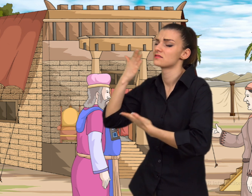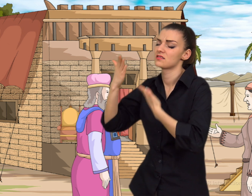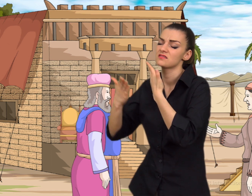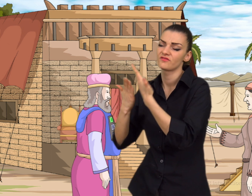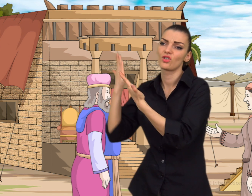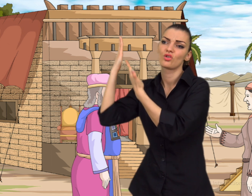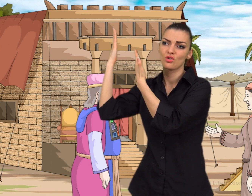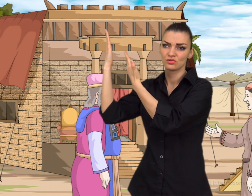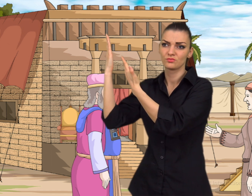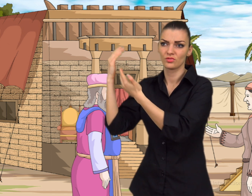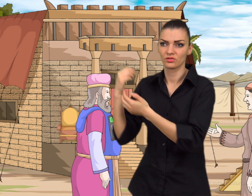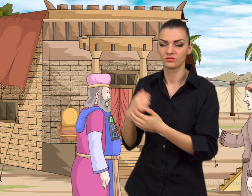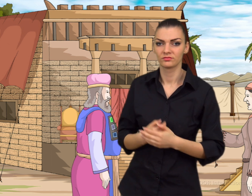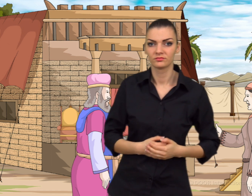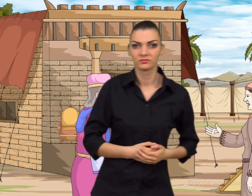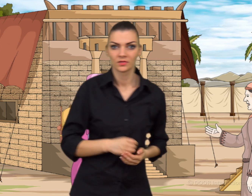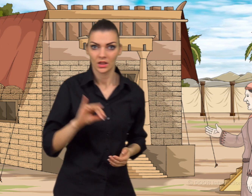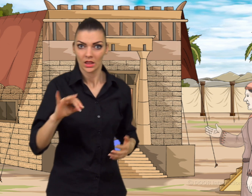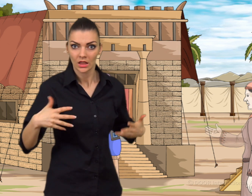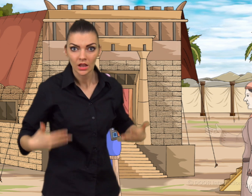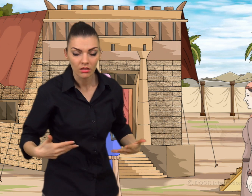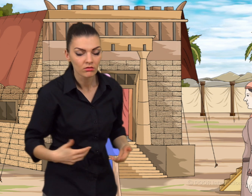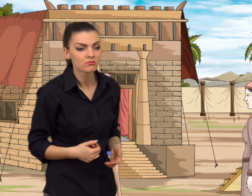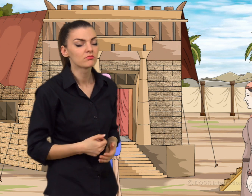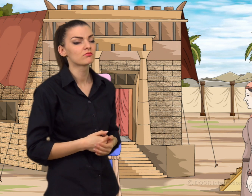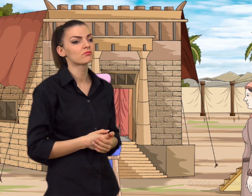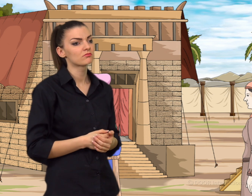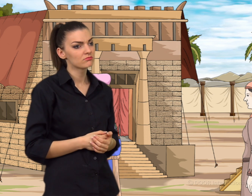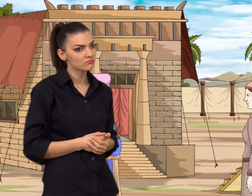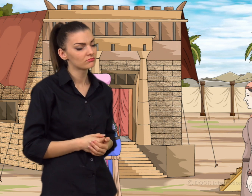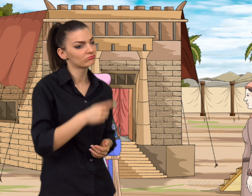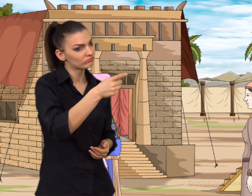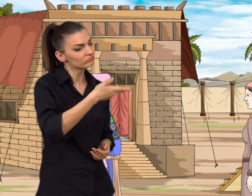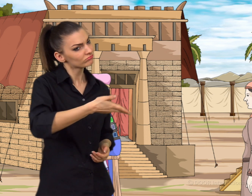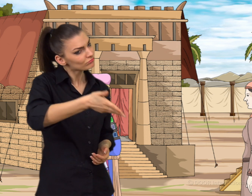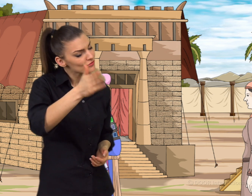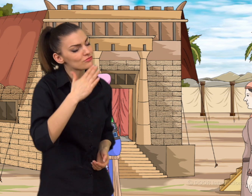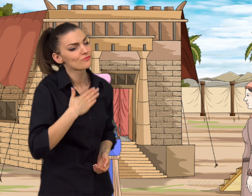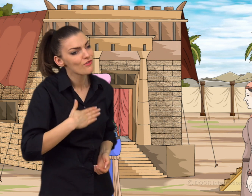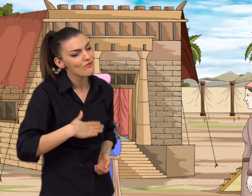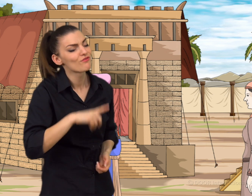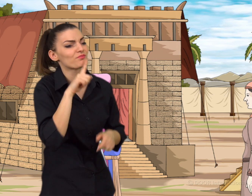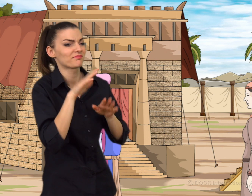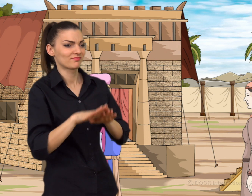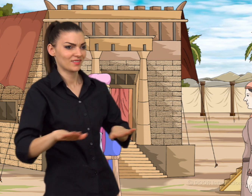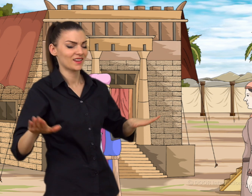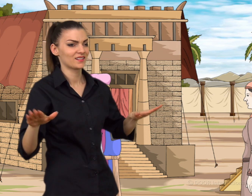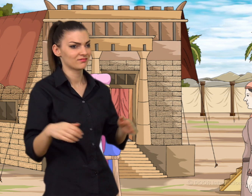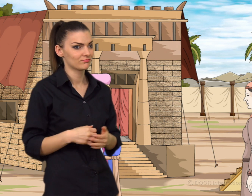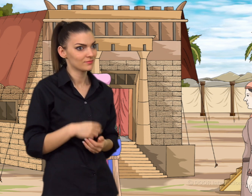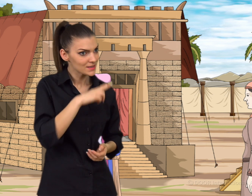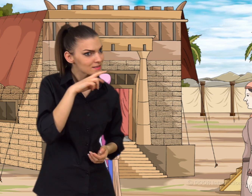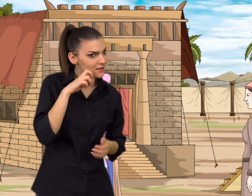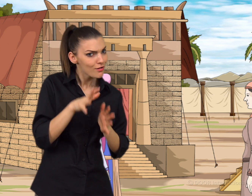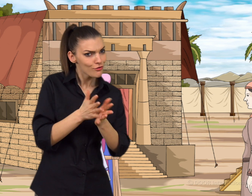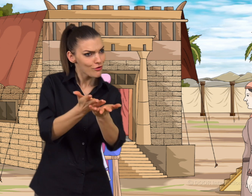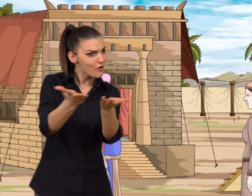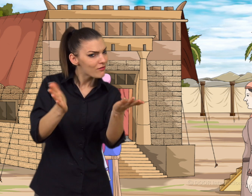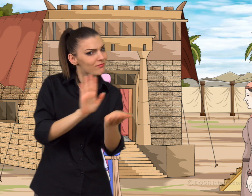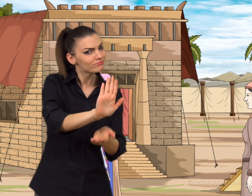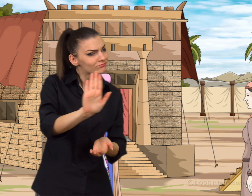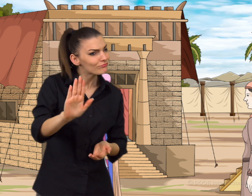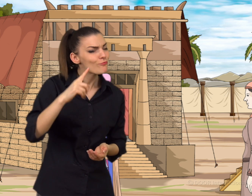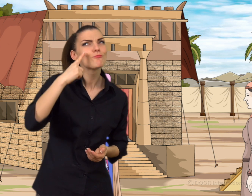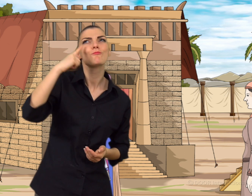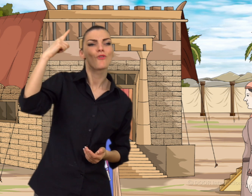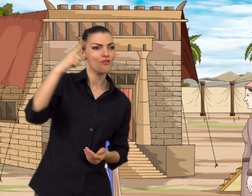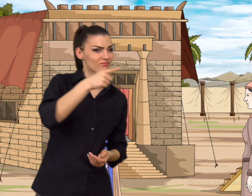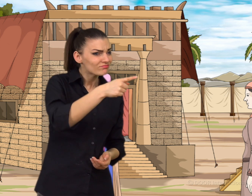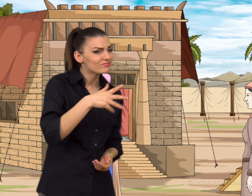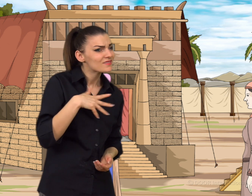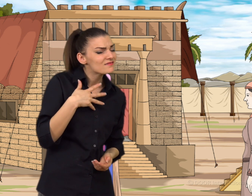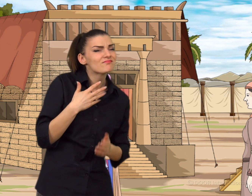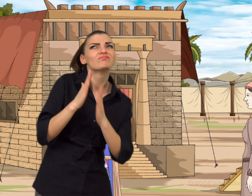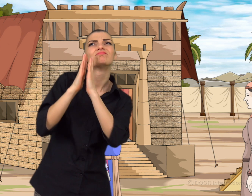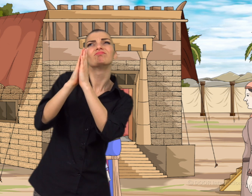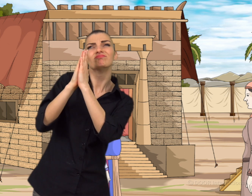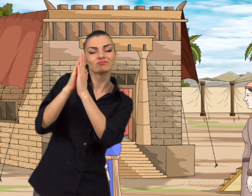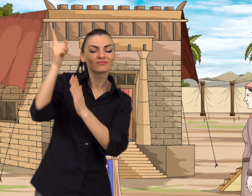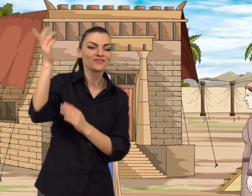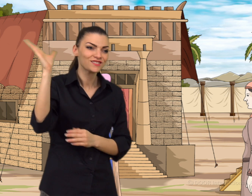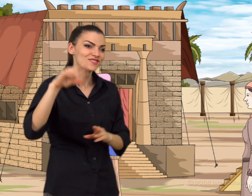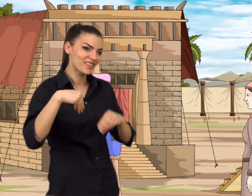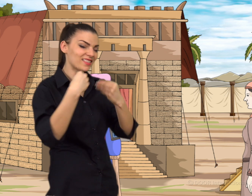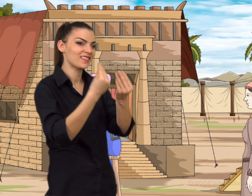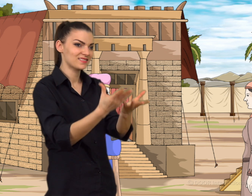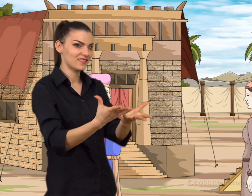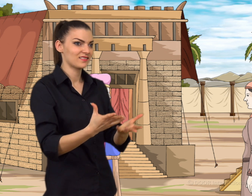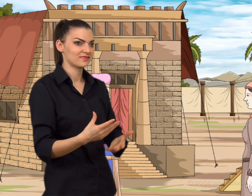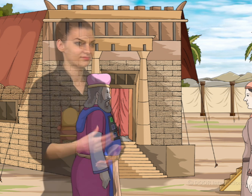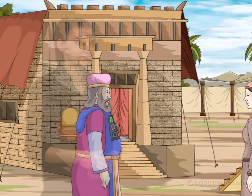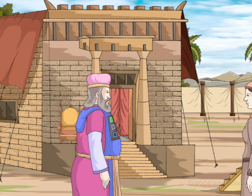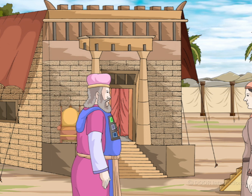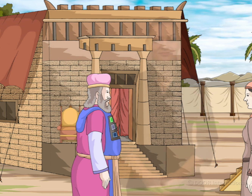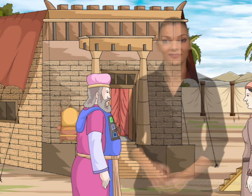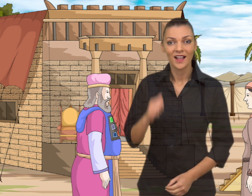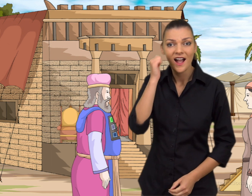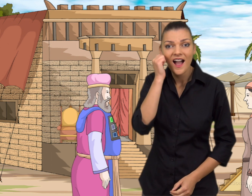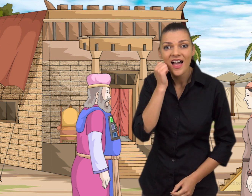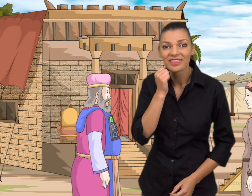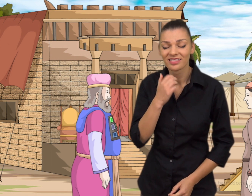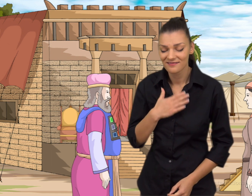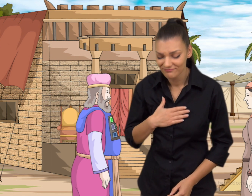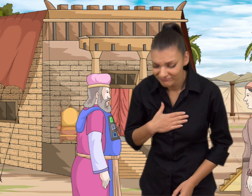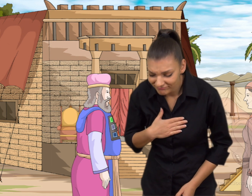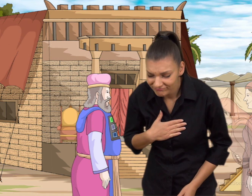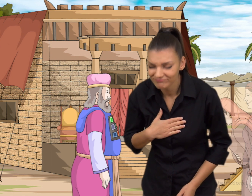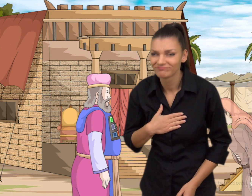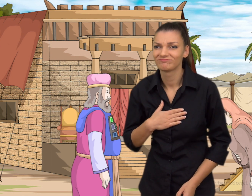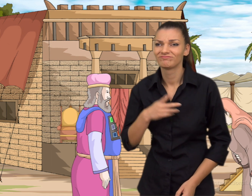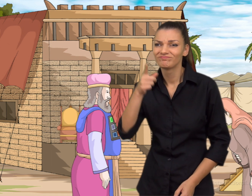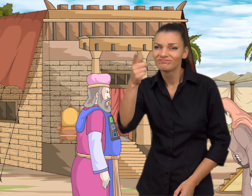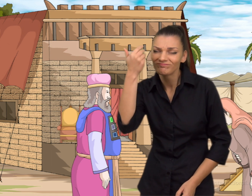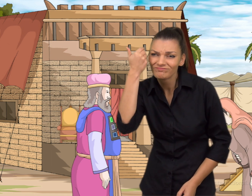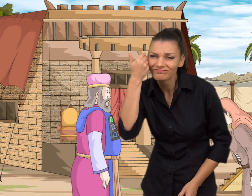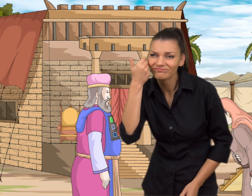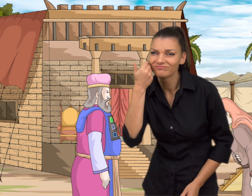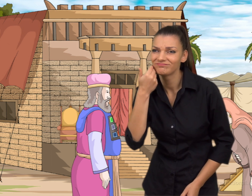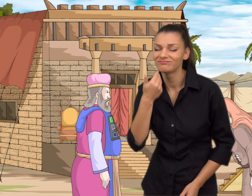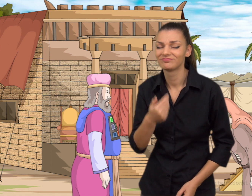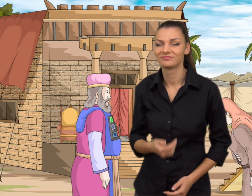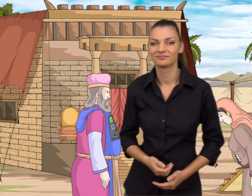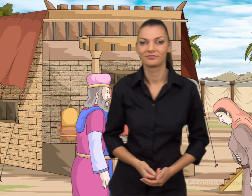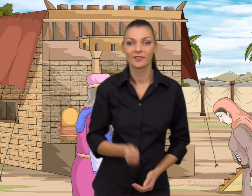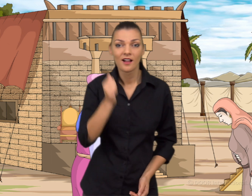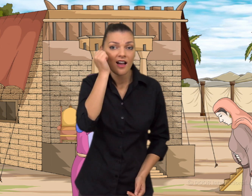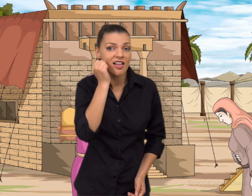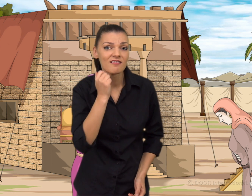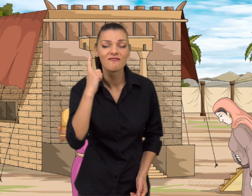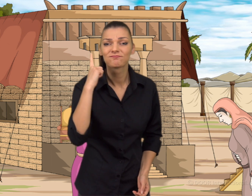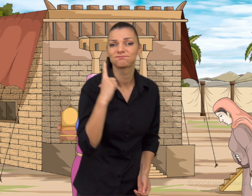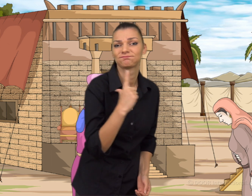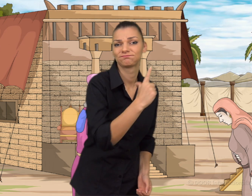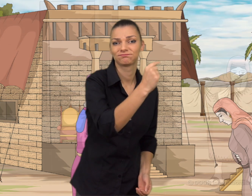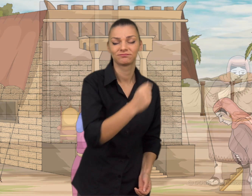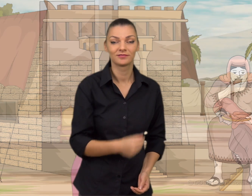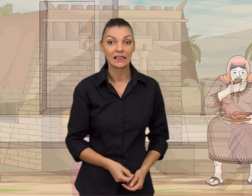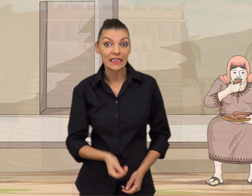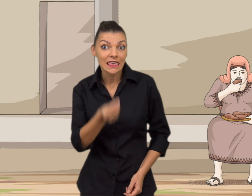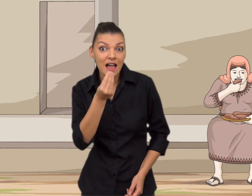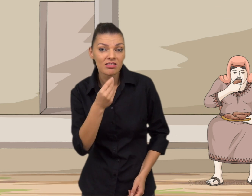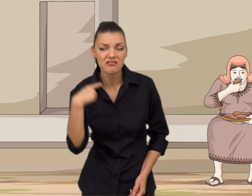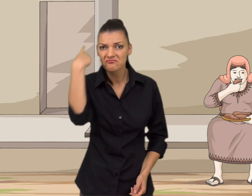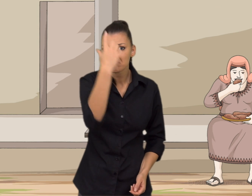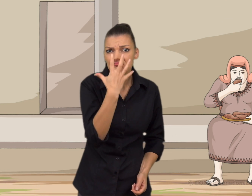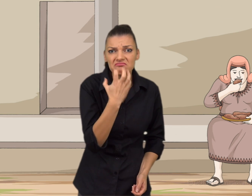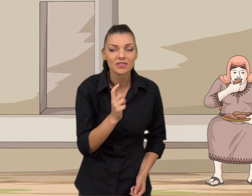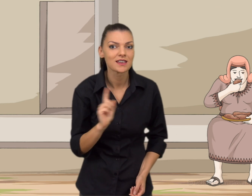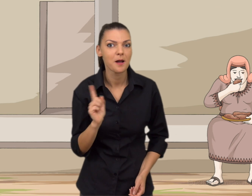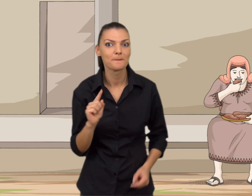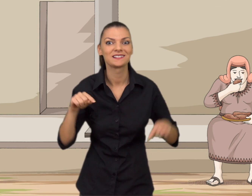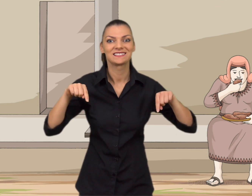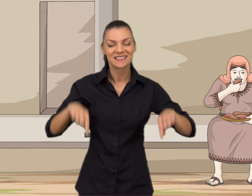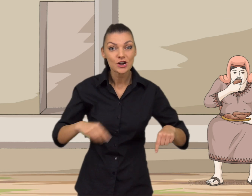for all this time I have been praying out of the depth of my anguish and grief.” “Go in peace,” Eli replied, “and may the God of Israel grant the petition you have asked of Him.” “May your maidservant find favor with you,” said Hannah.